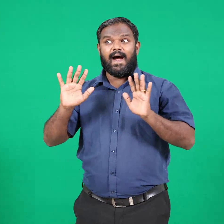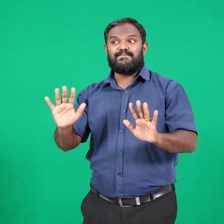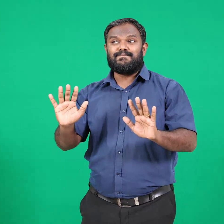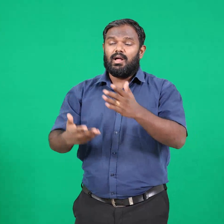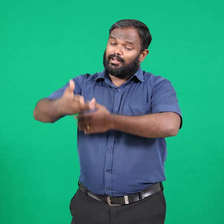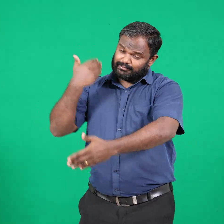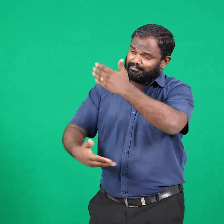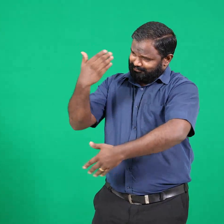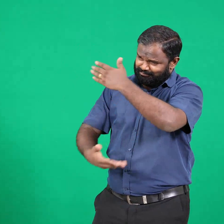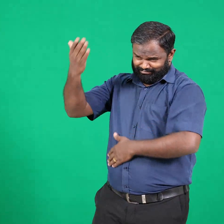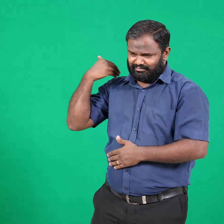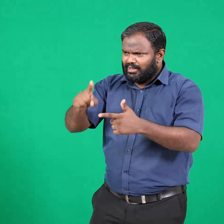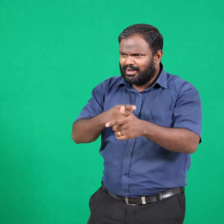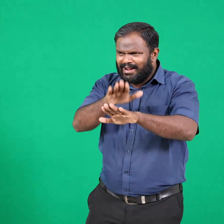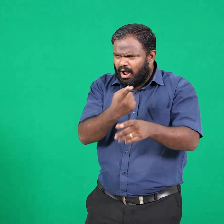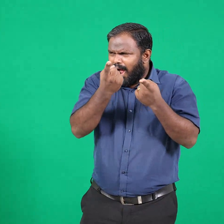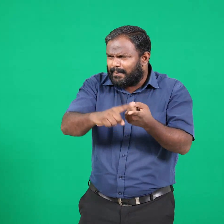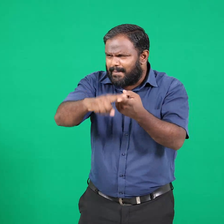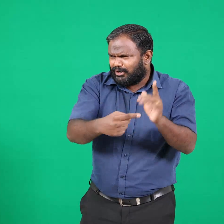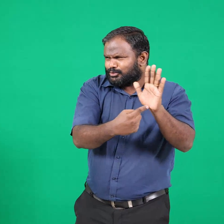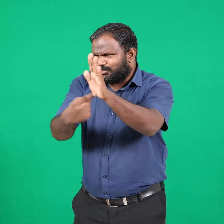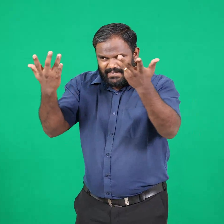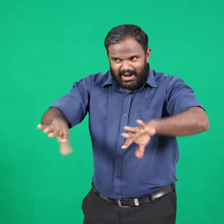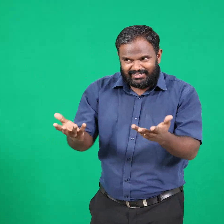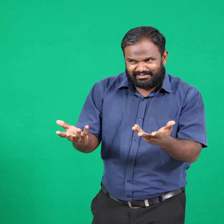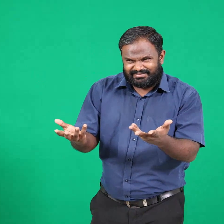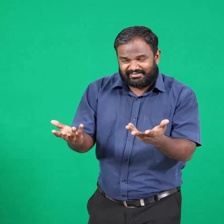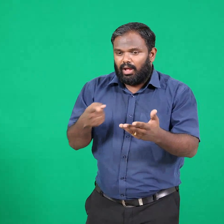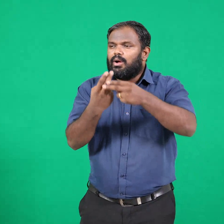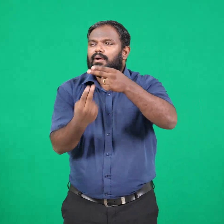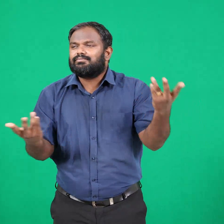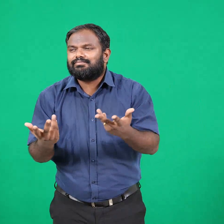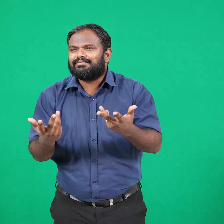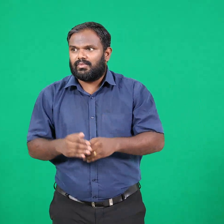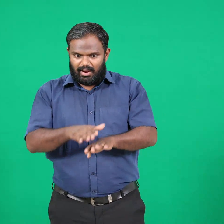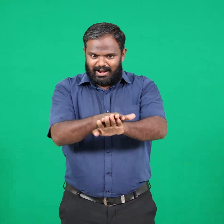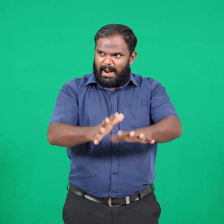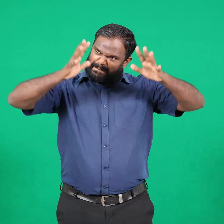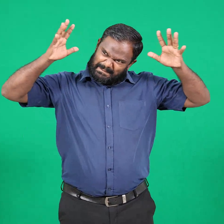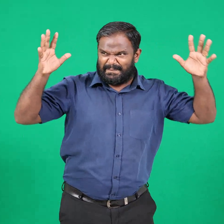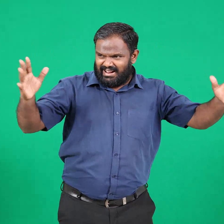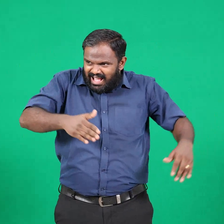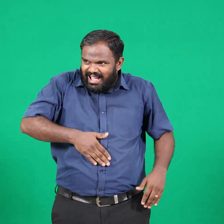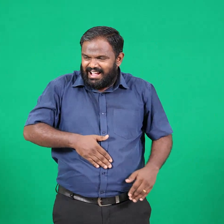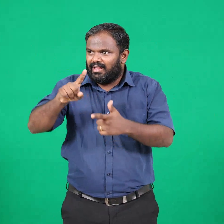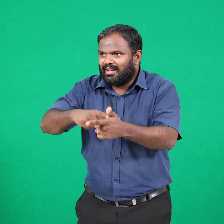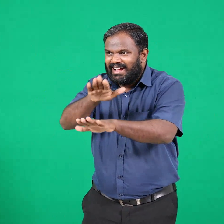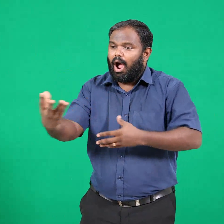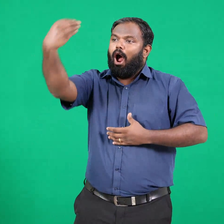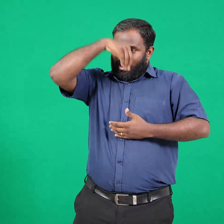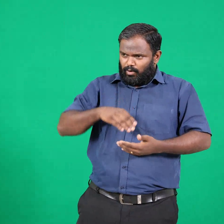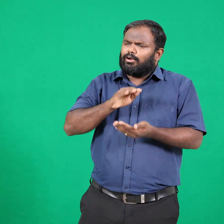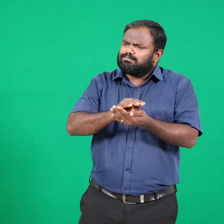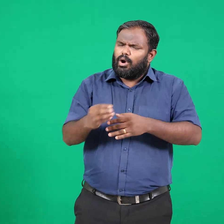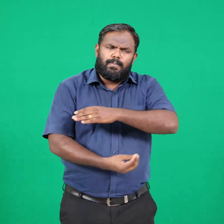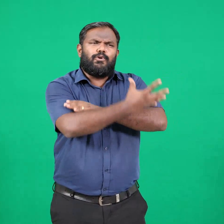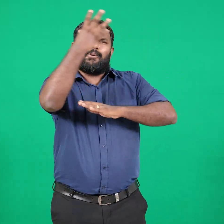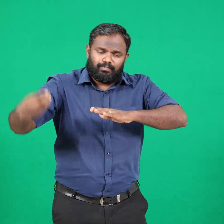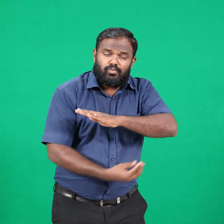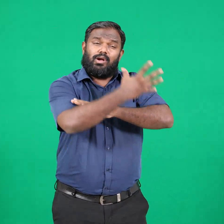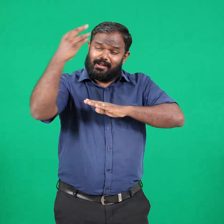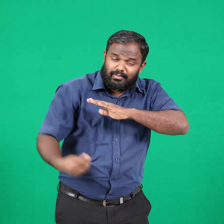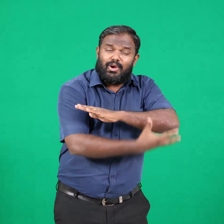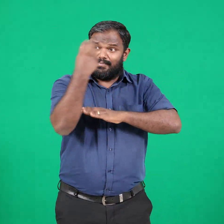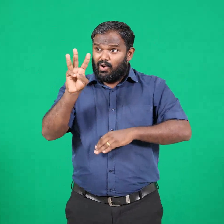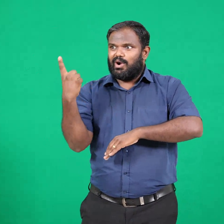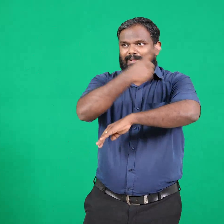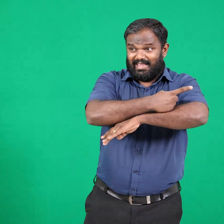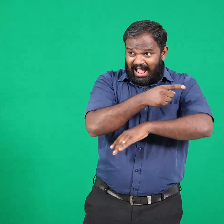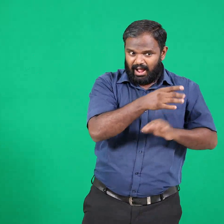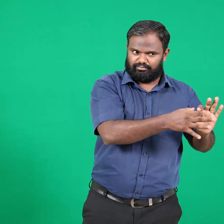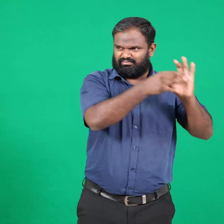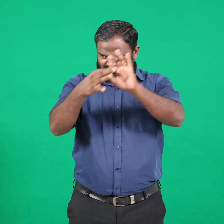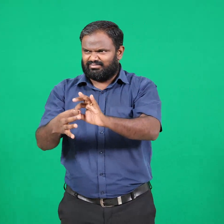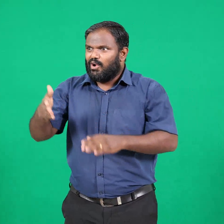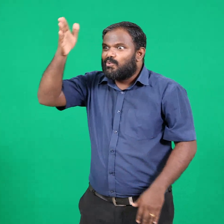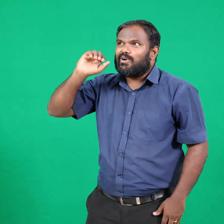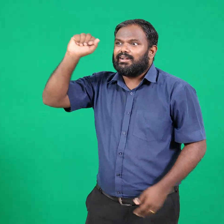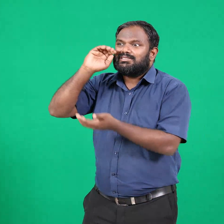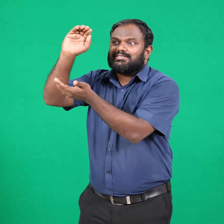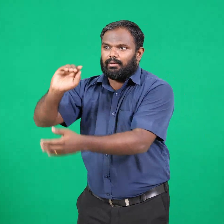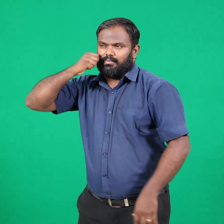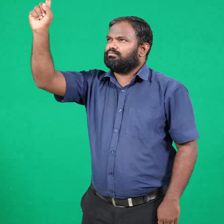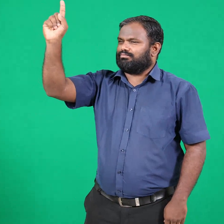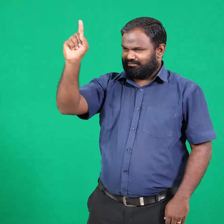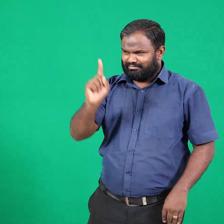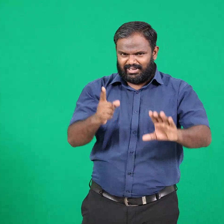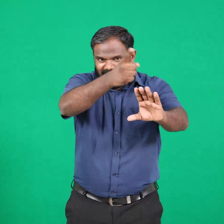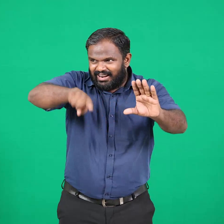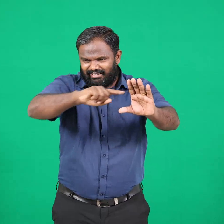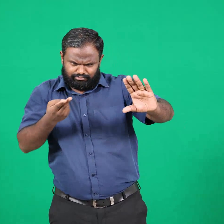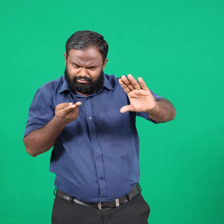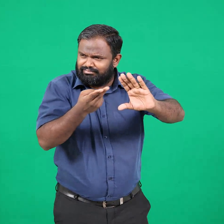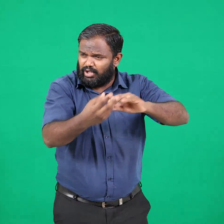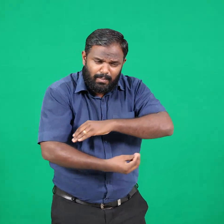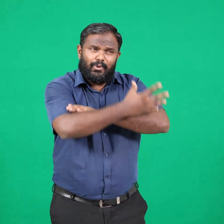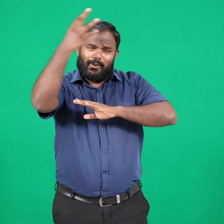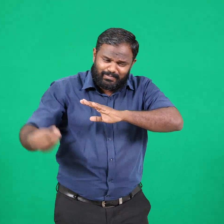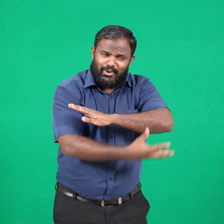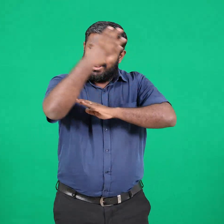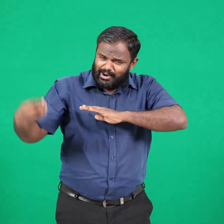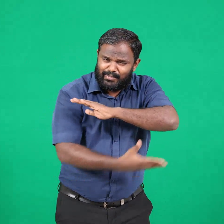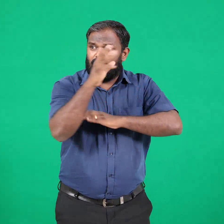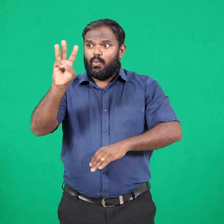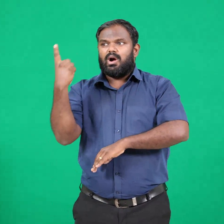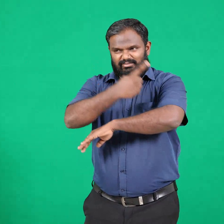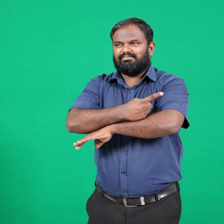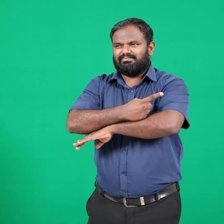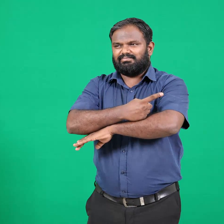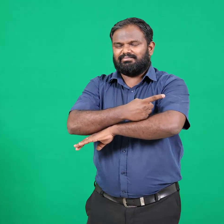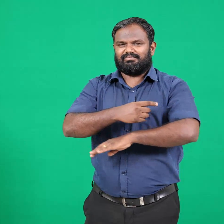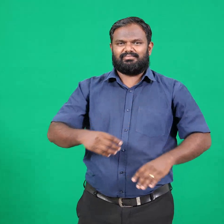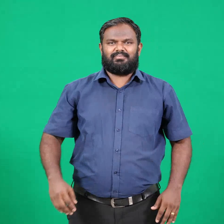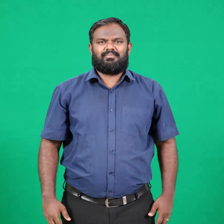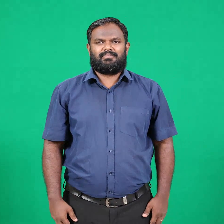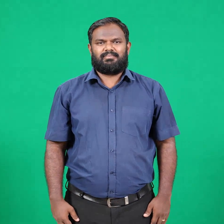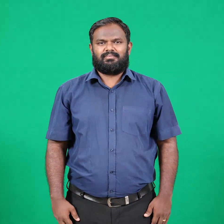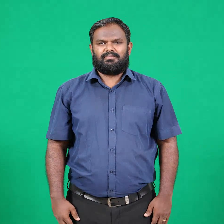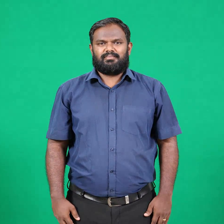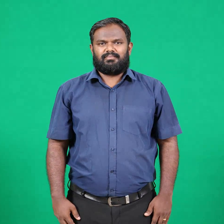For as Jonah was three days and three nights in the belly of the great fish, so the Son of Man will be three days and three nights in the heart of the earth.